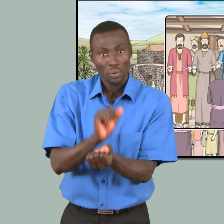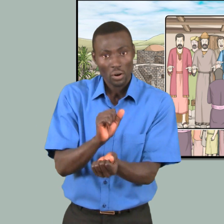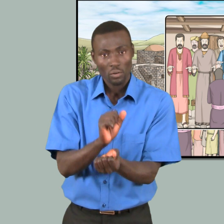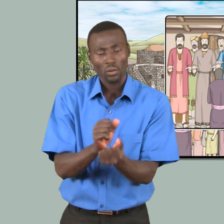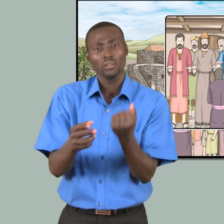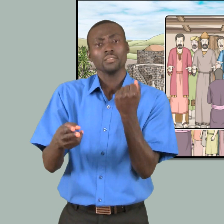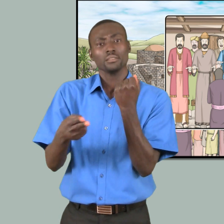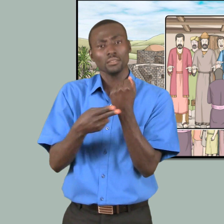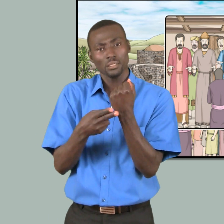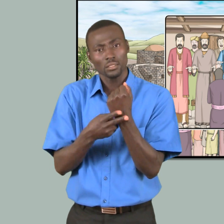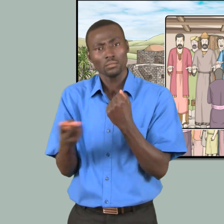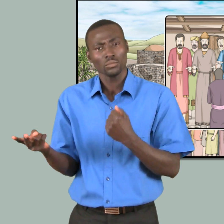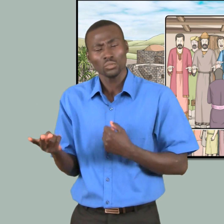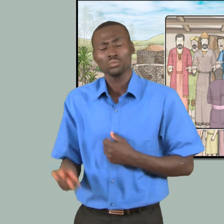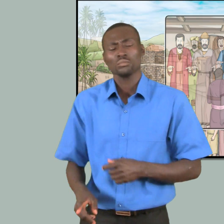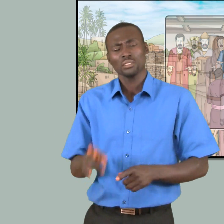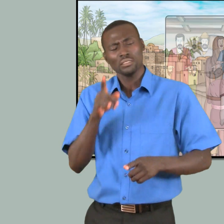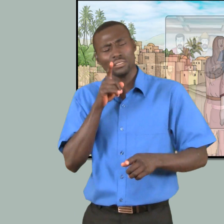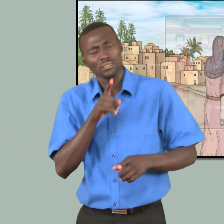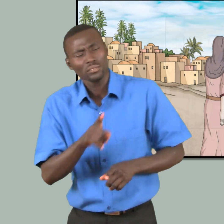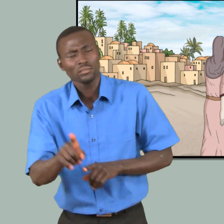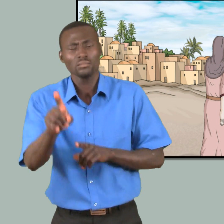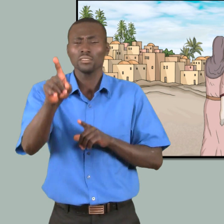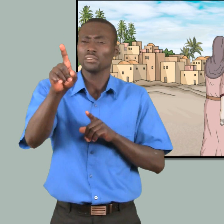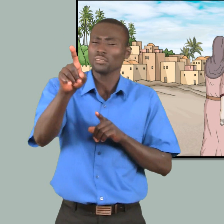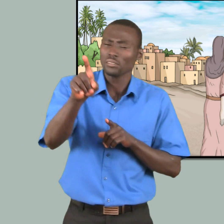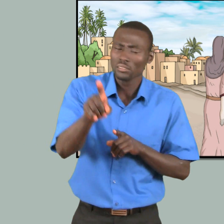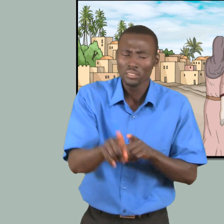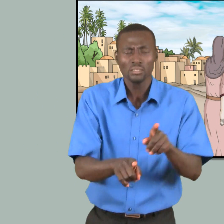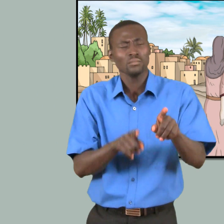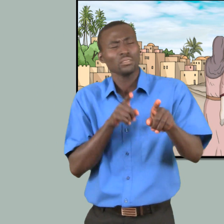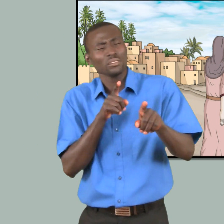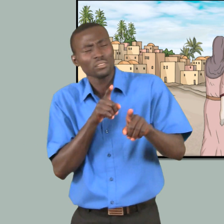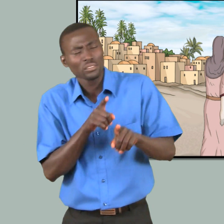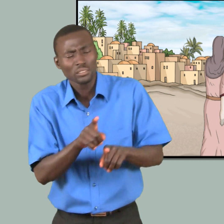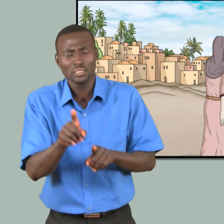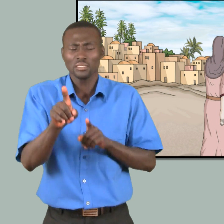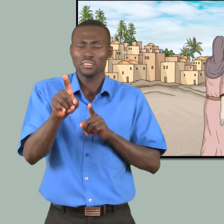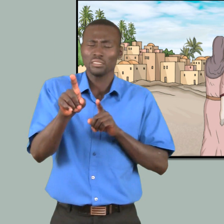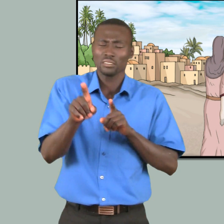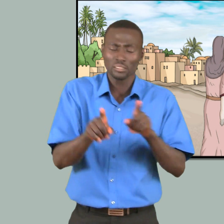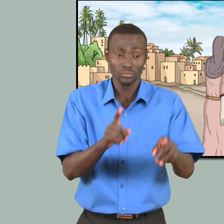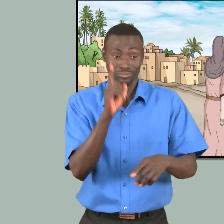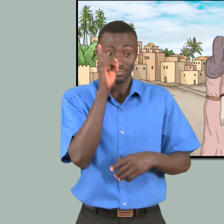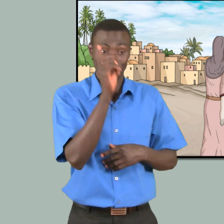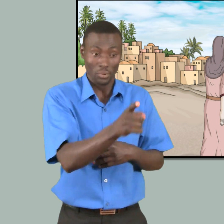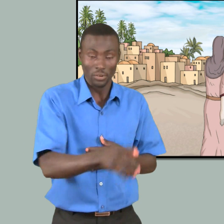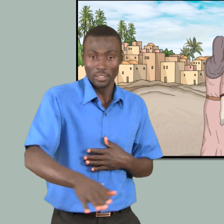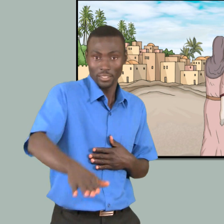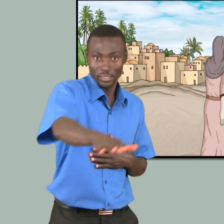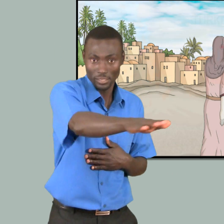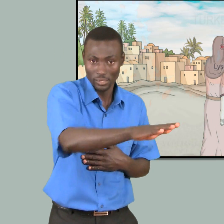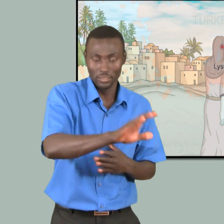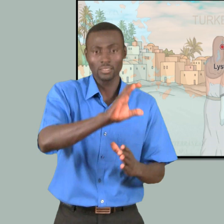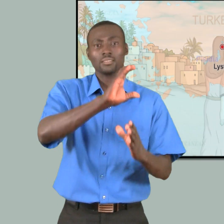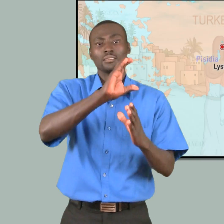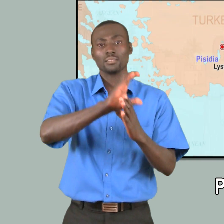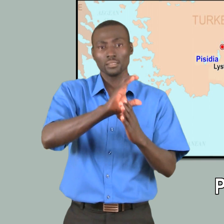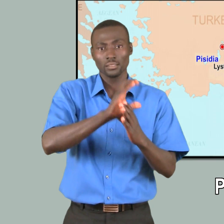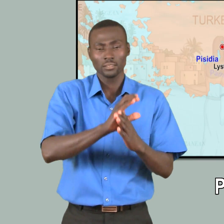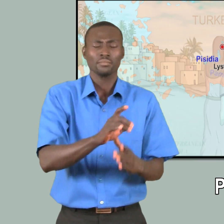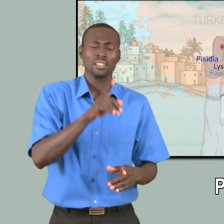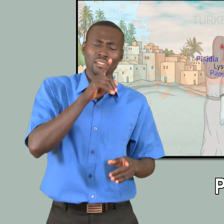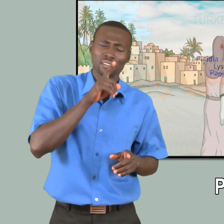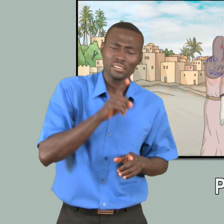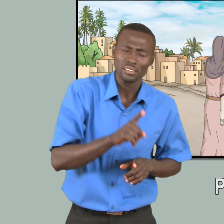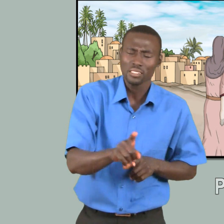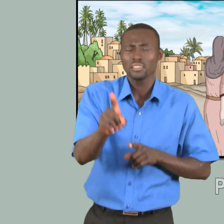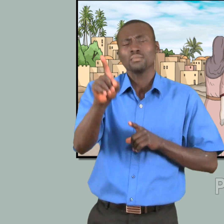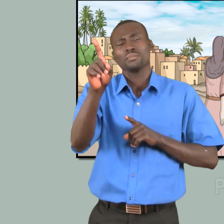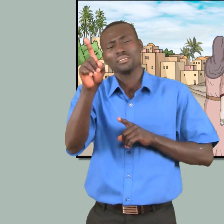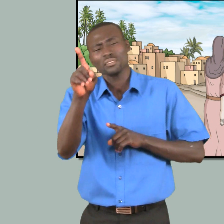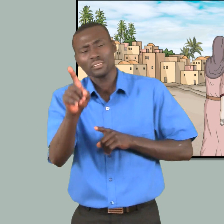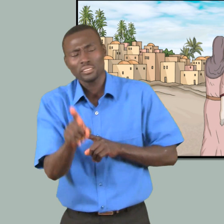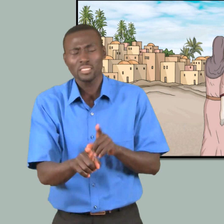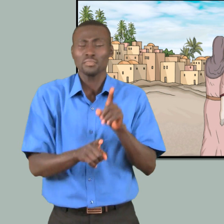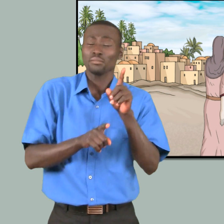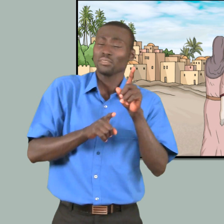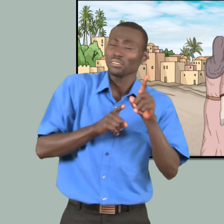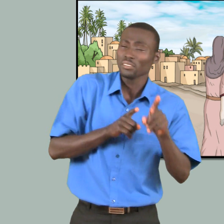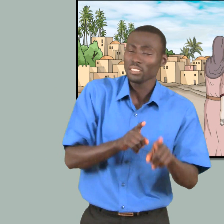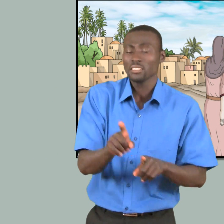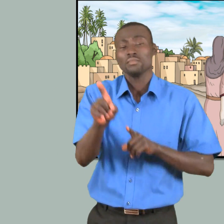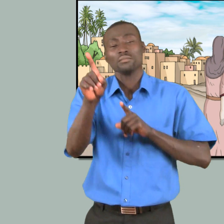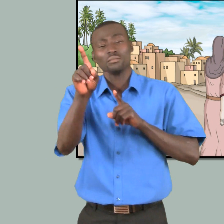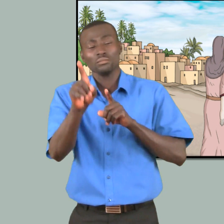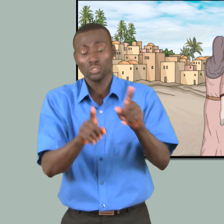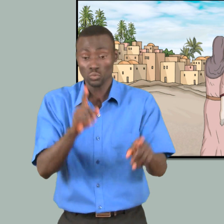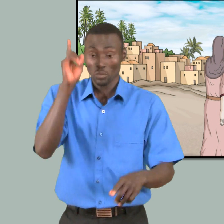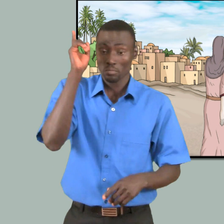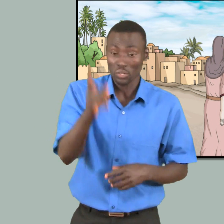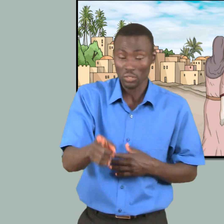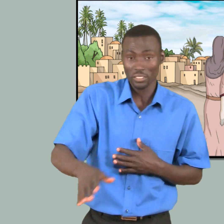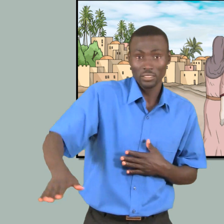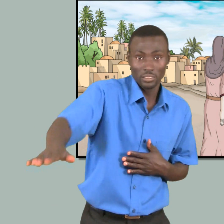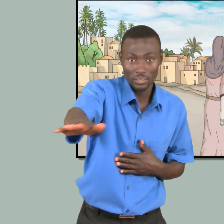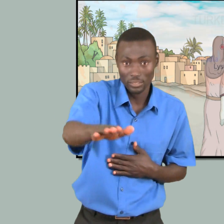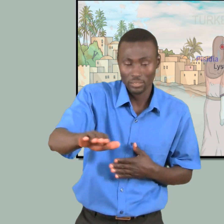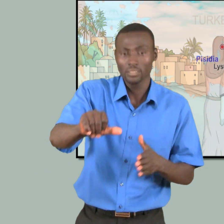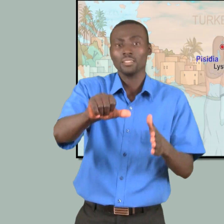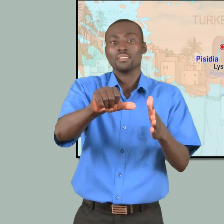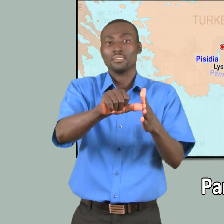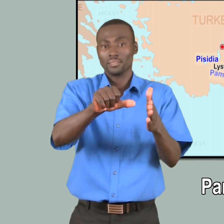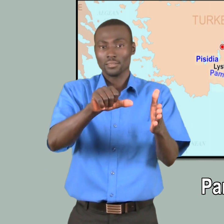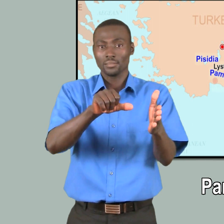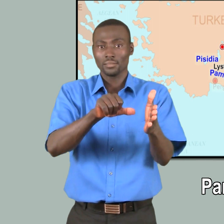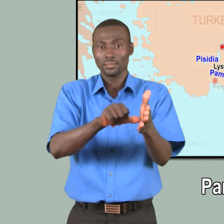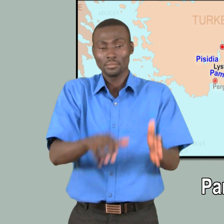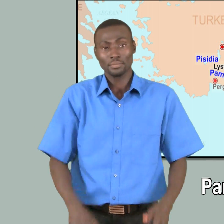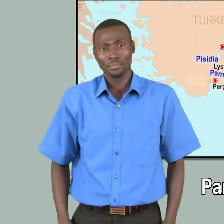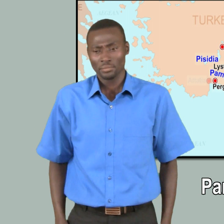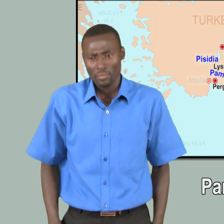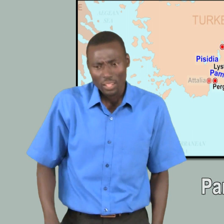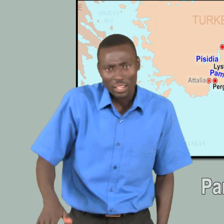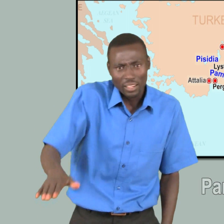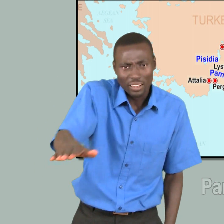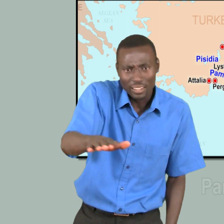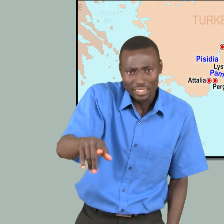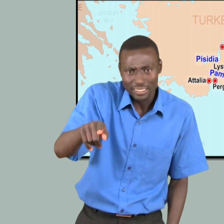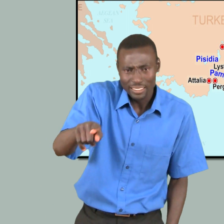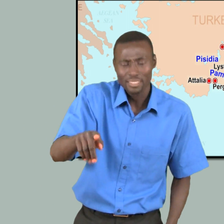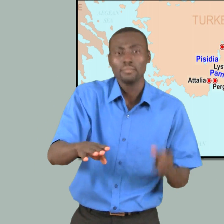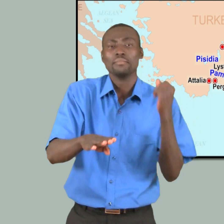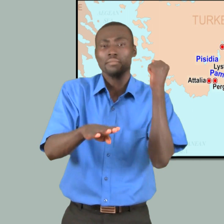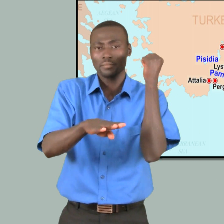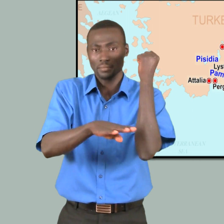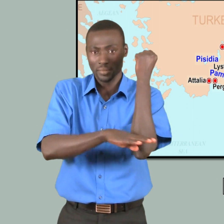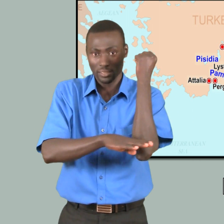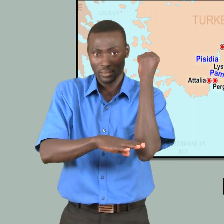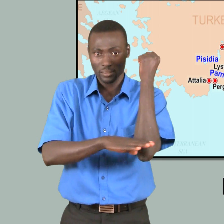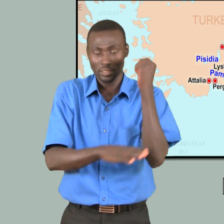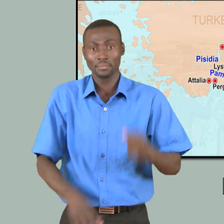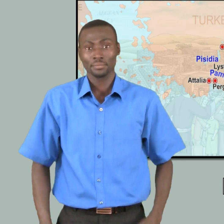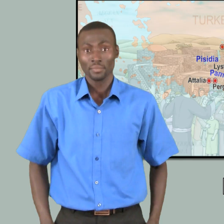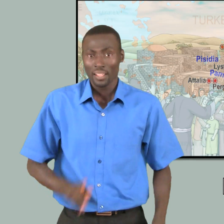After passing through Pisidia, they came to Pamphylia.